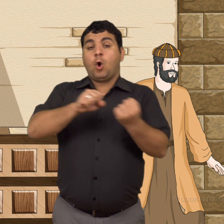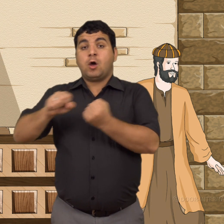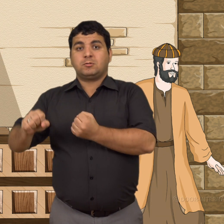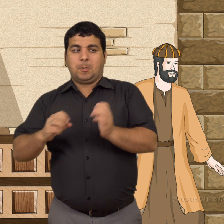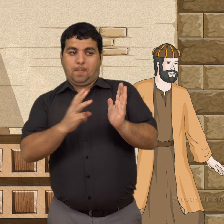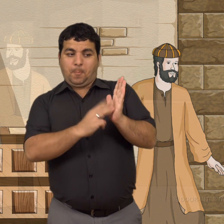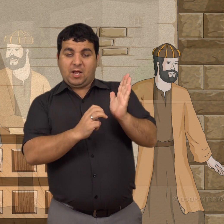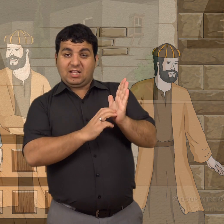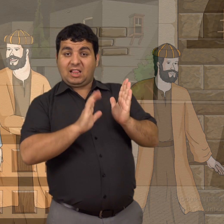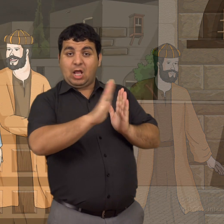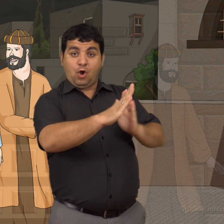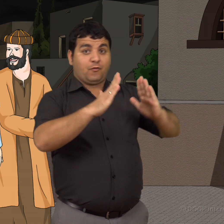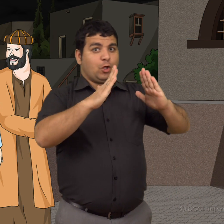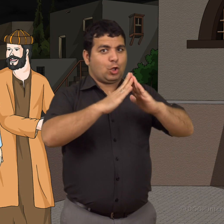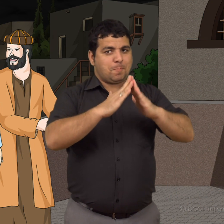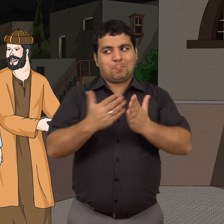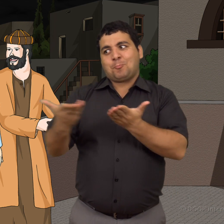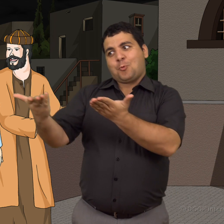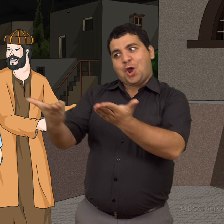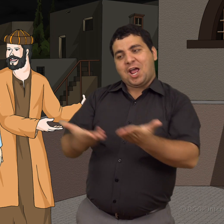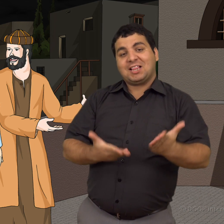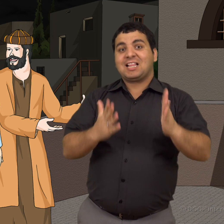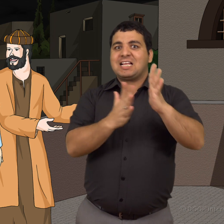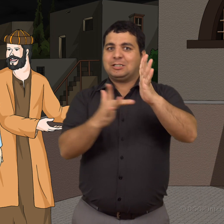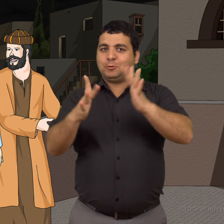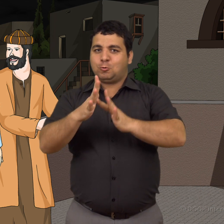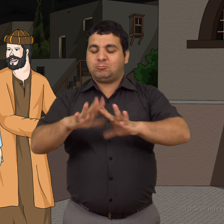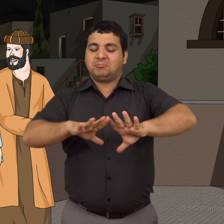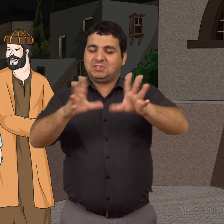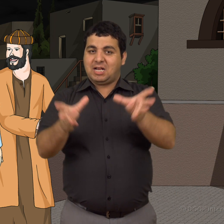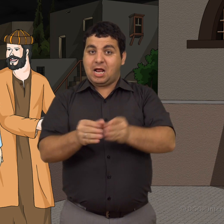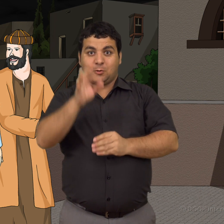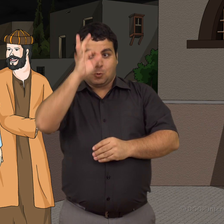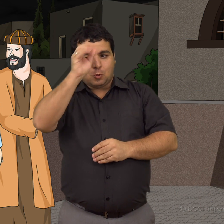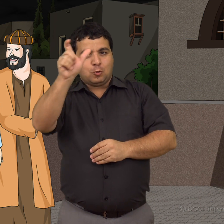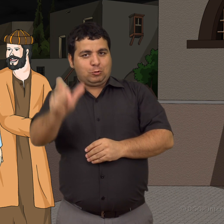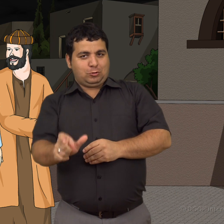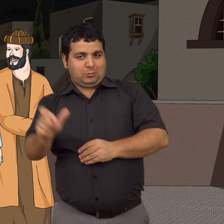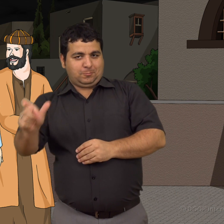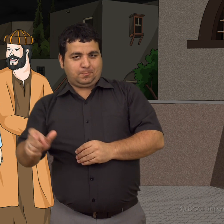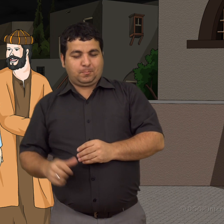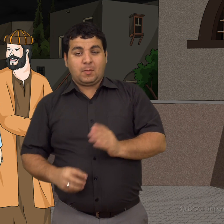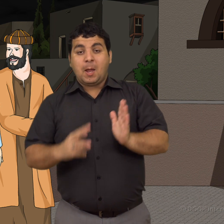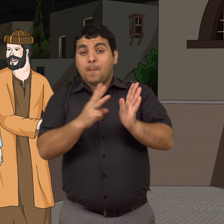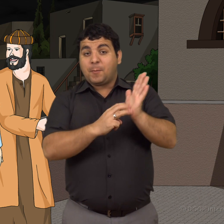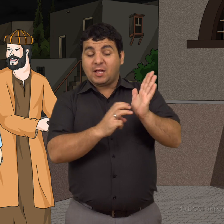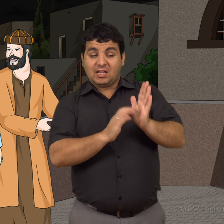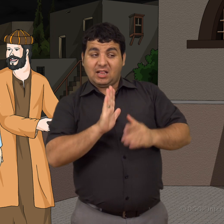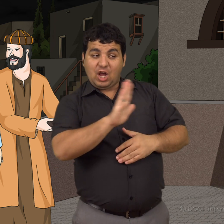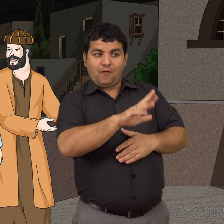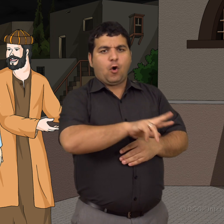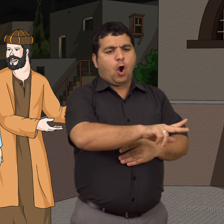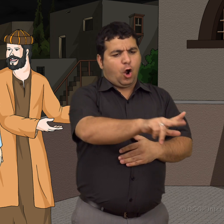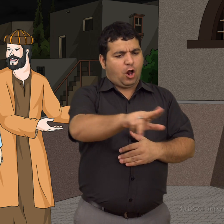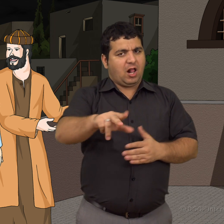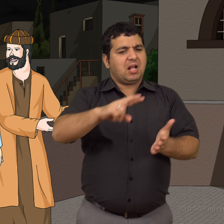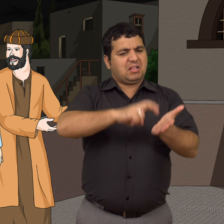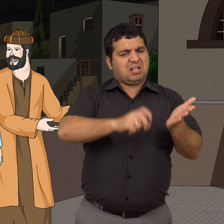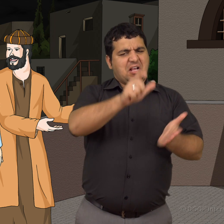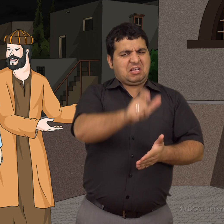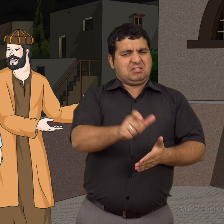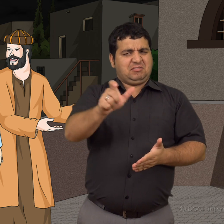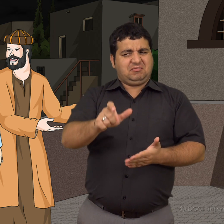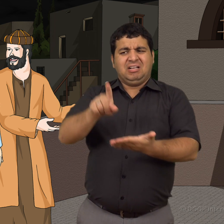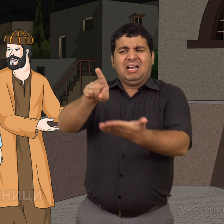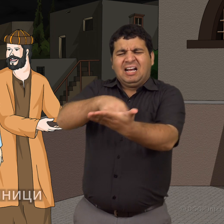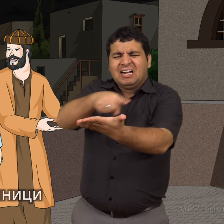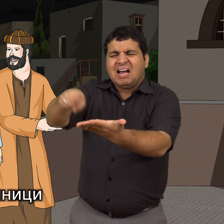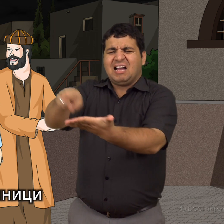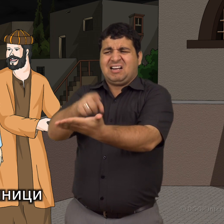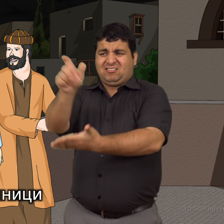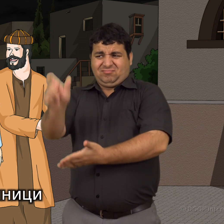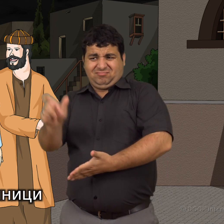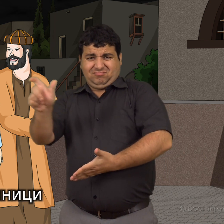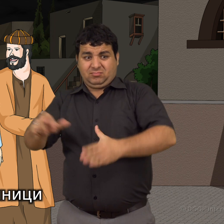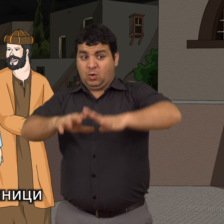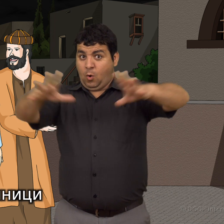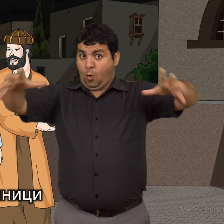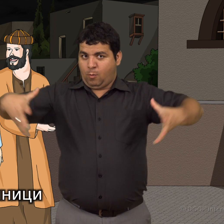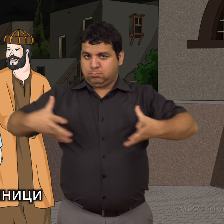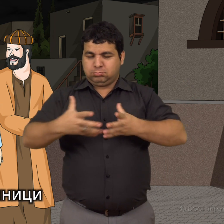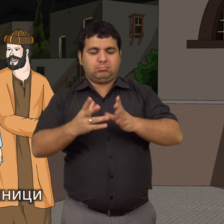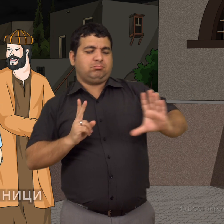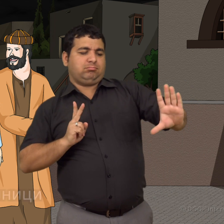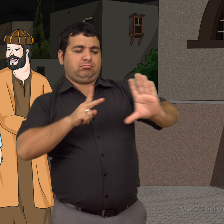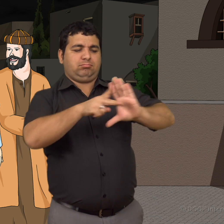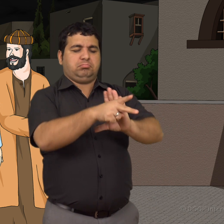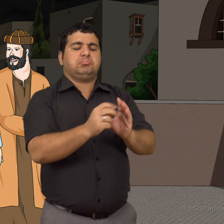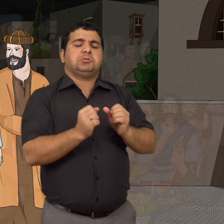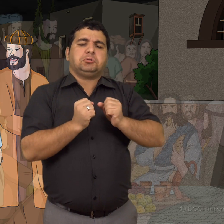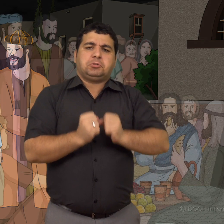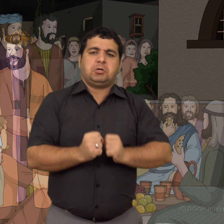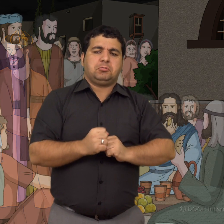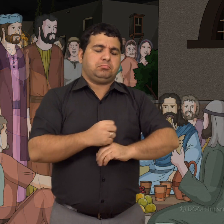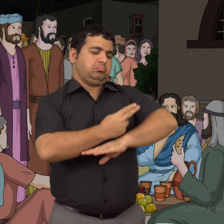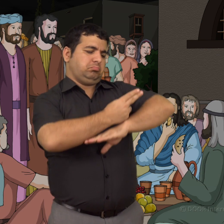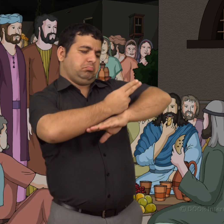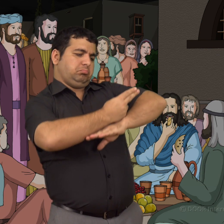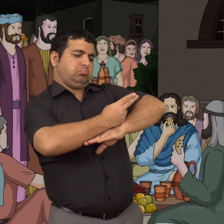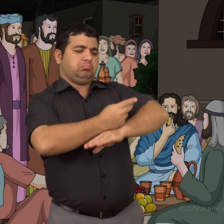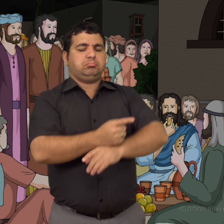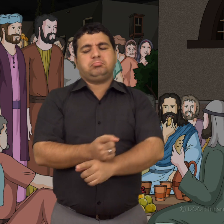While Jesus was dining at Levi’s house, many tax collectors and sinners were eating with Him and His disciples—for there were many who followed Him.